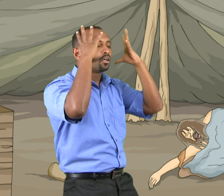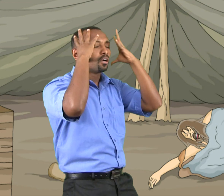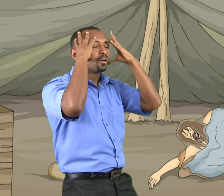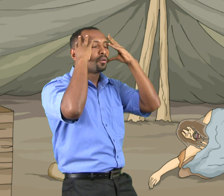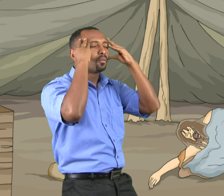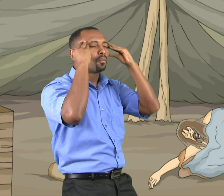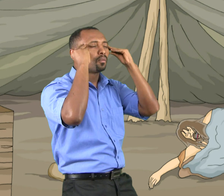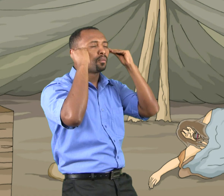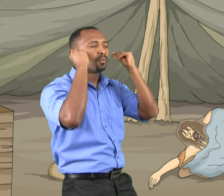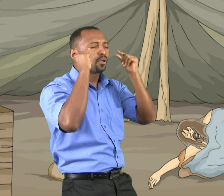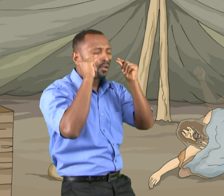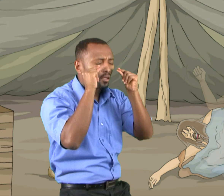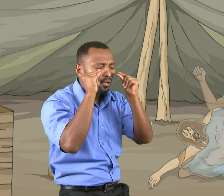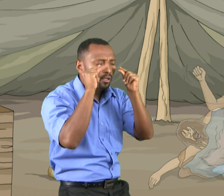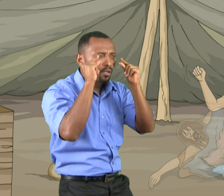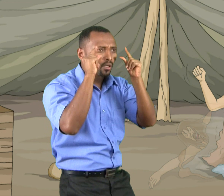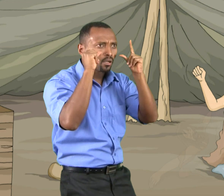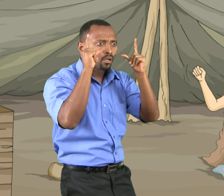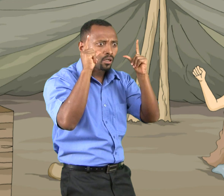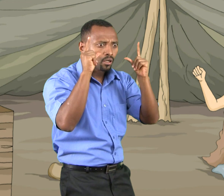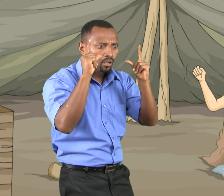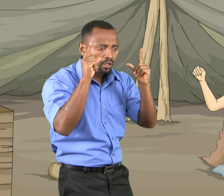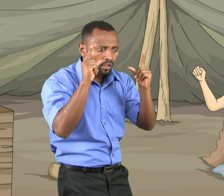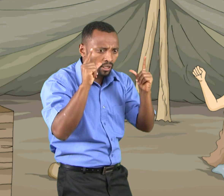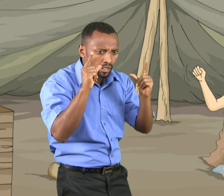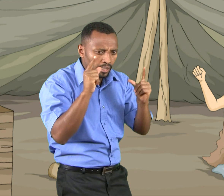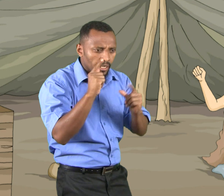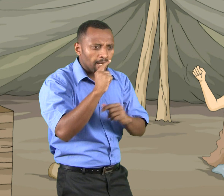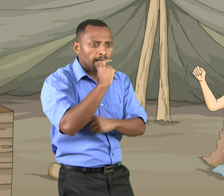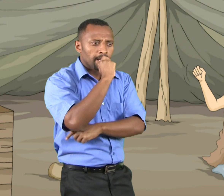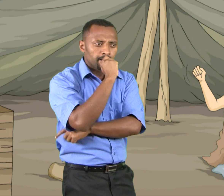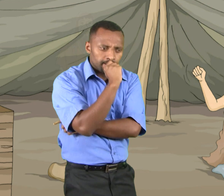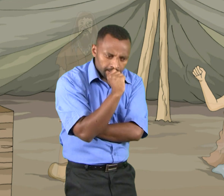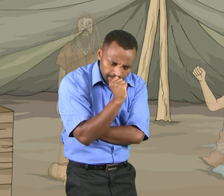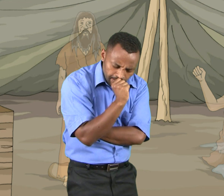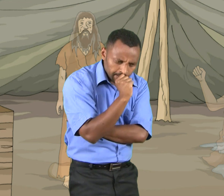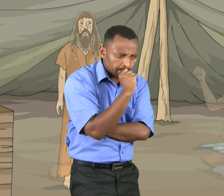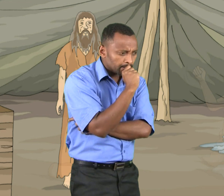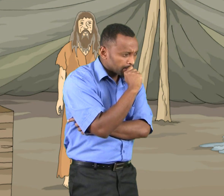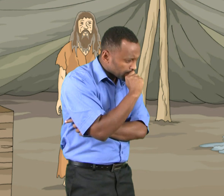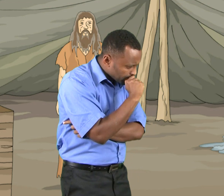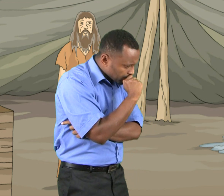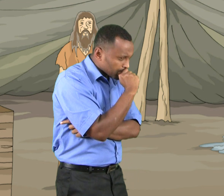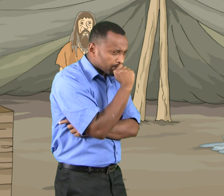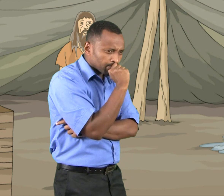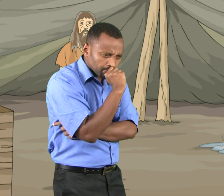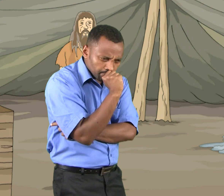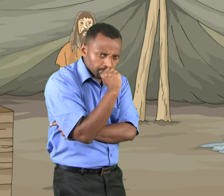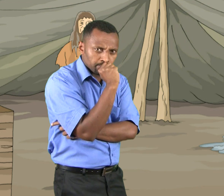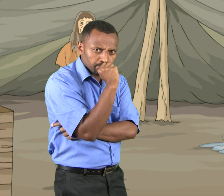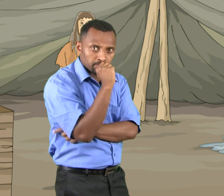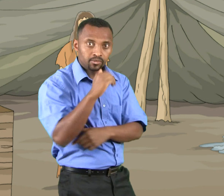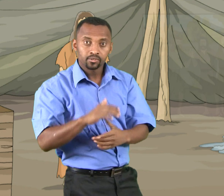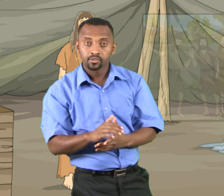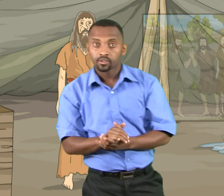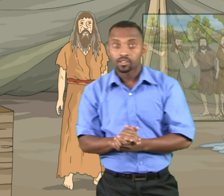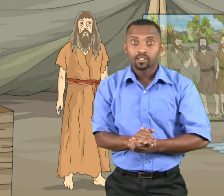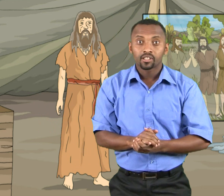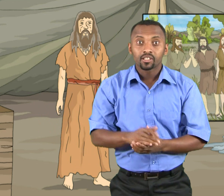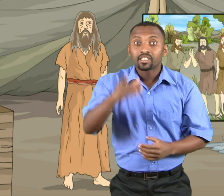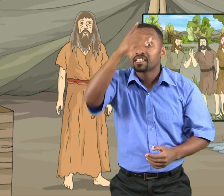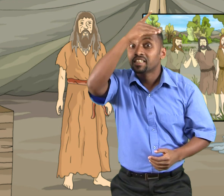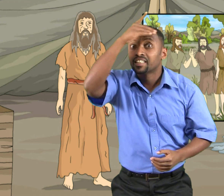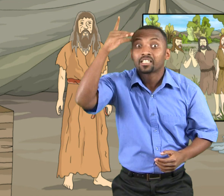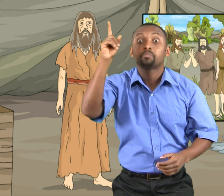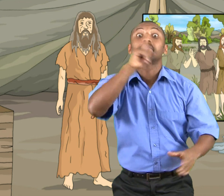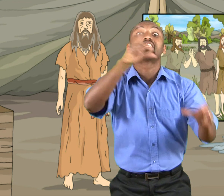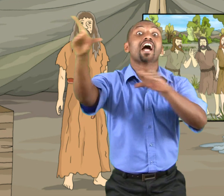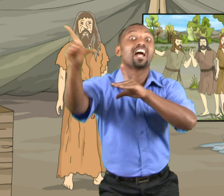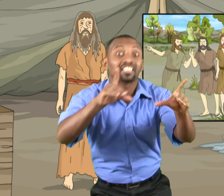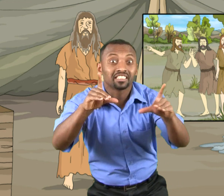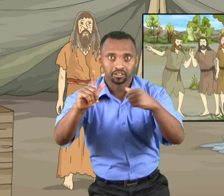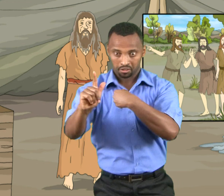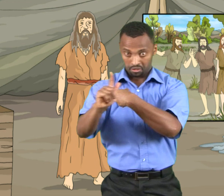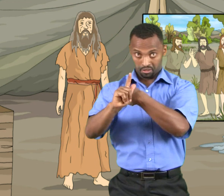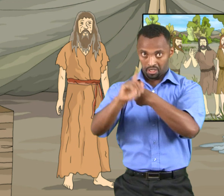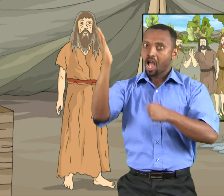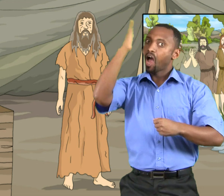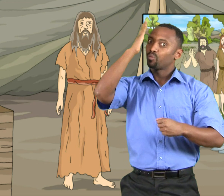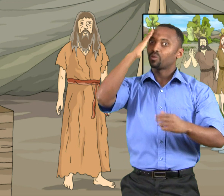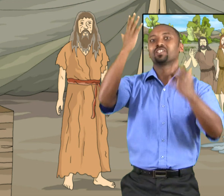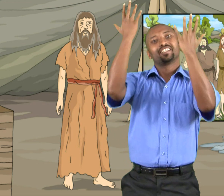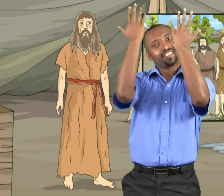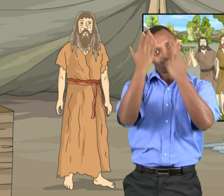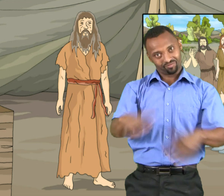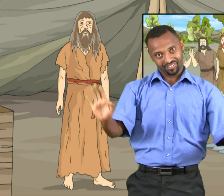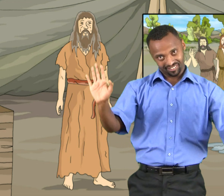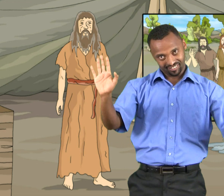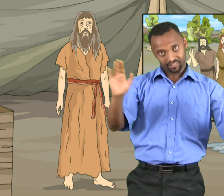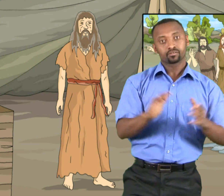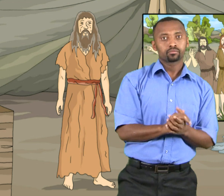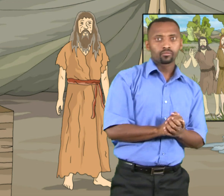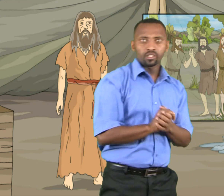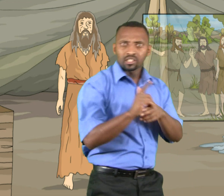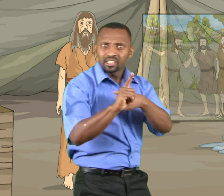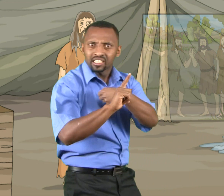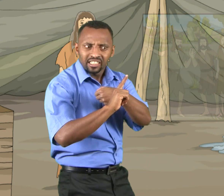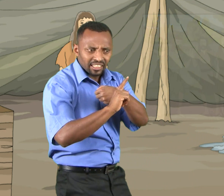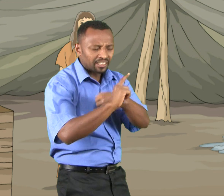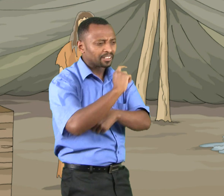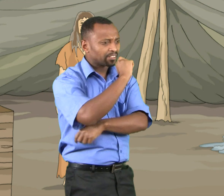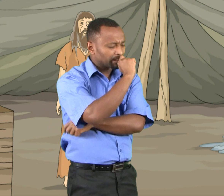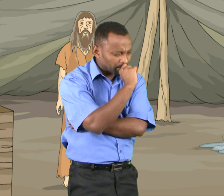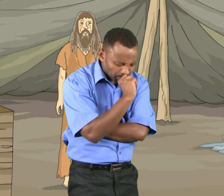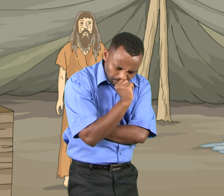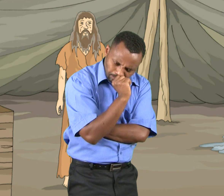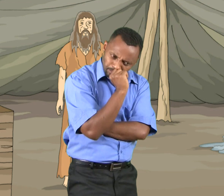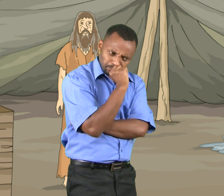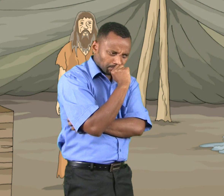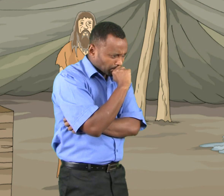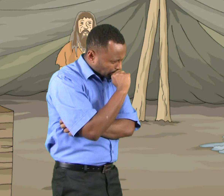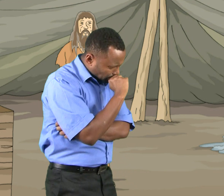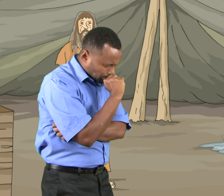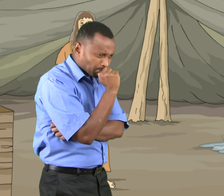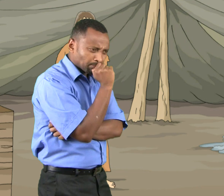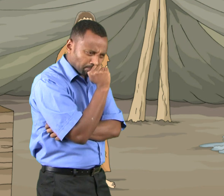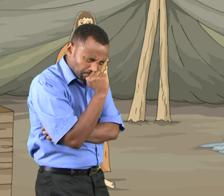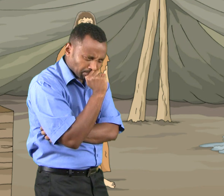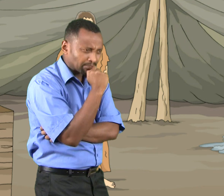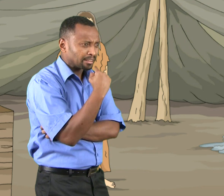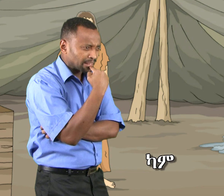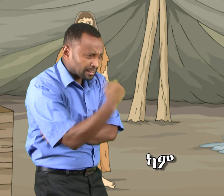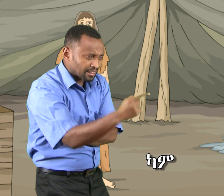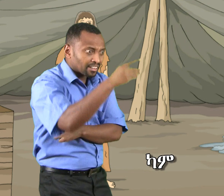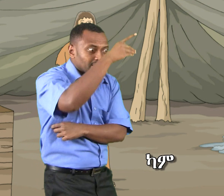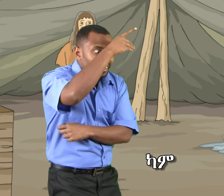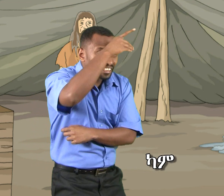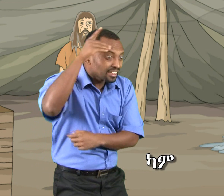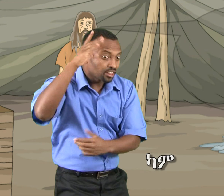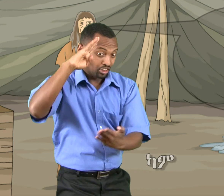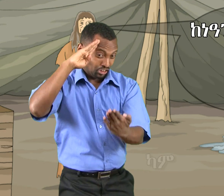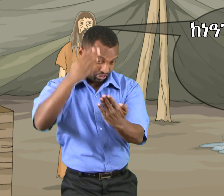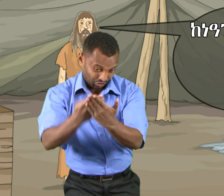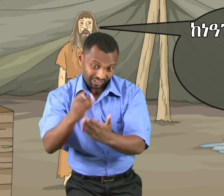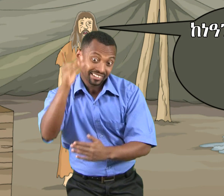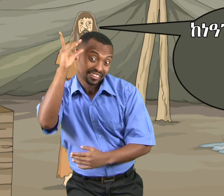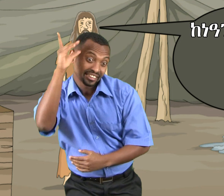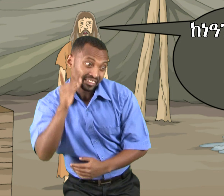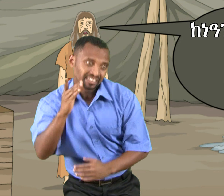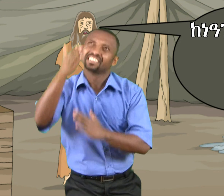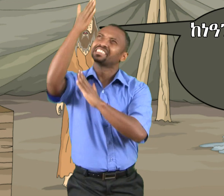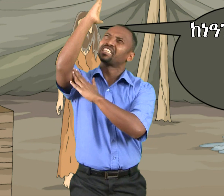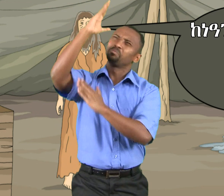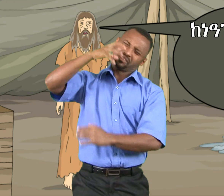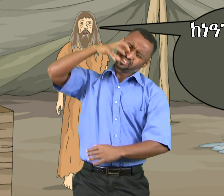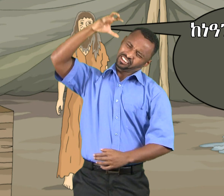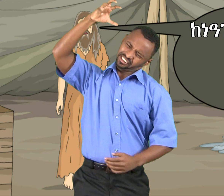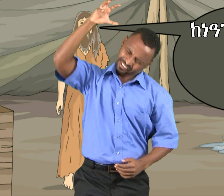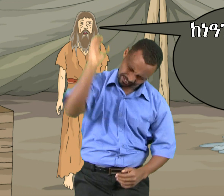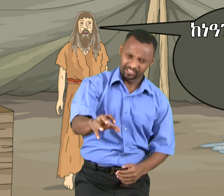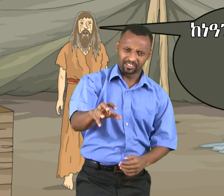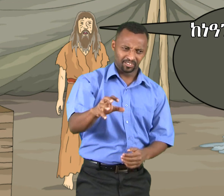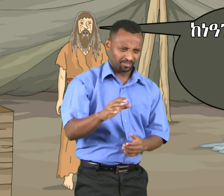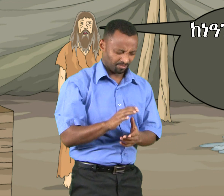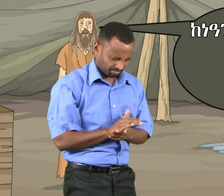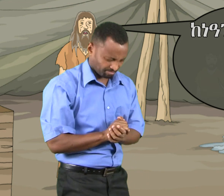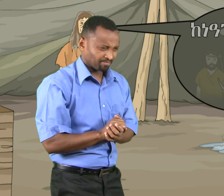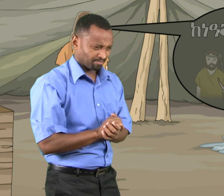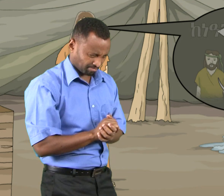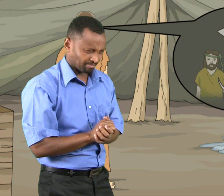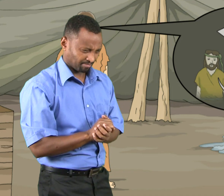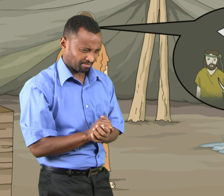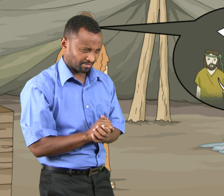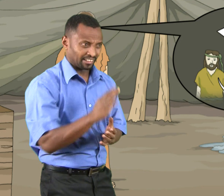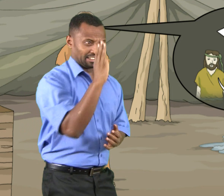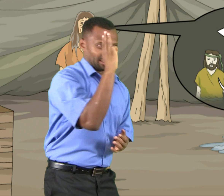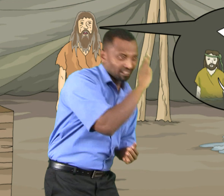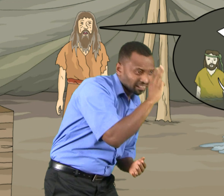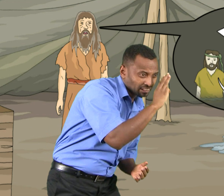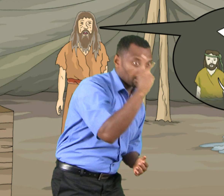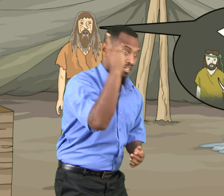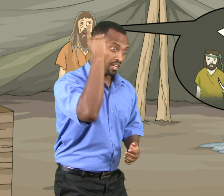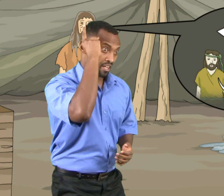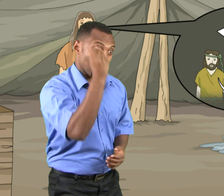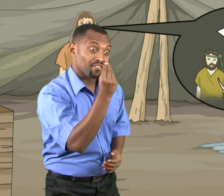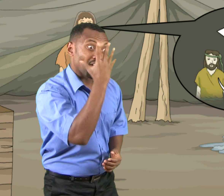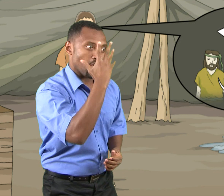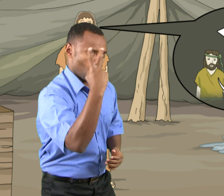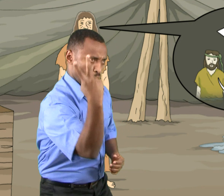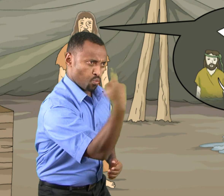When Noah awoke from his drunkenness and learned what his youngest son had done to him, he said, “Cursed be Canaan!